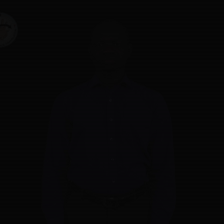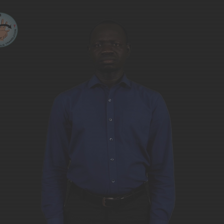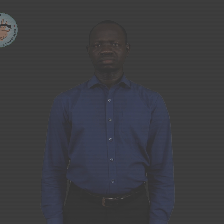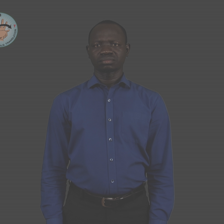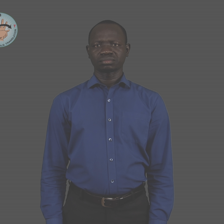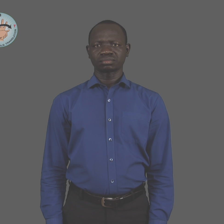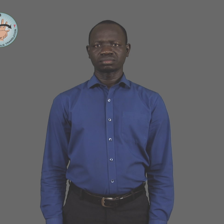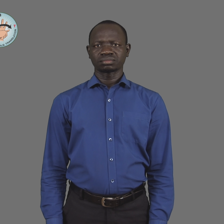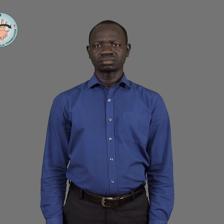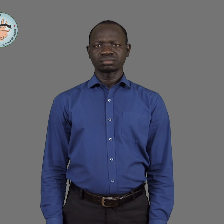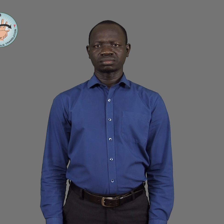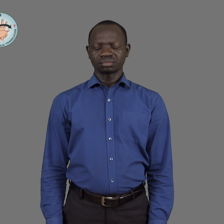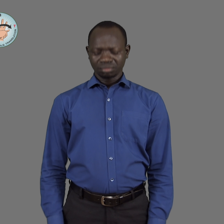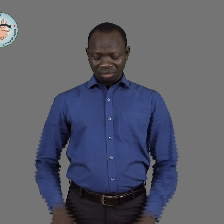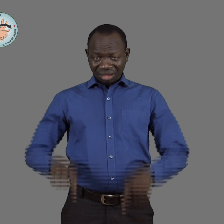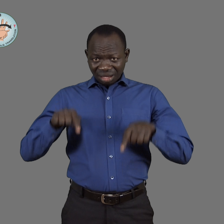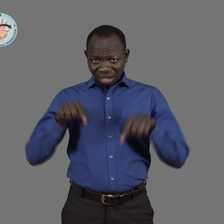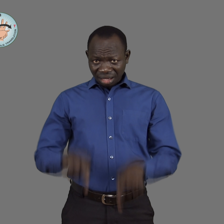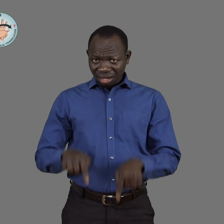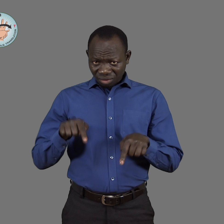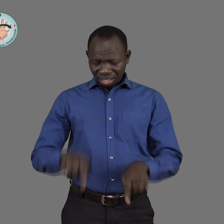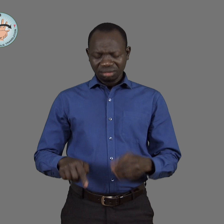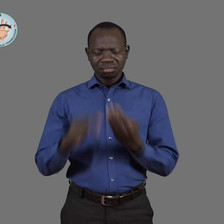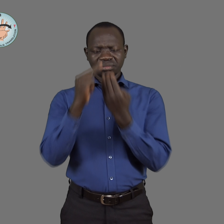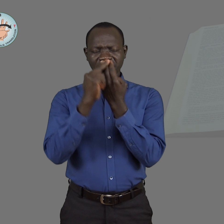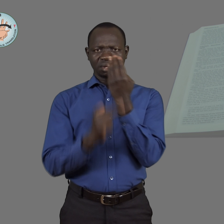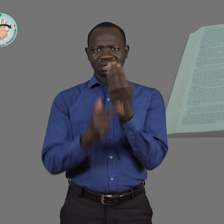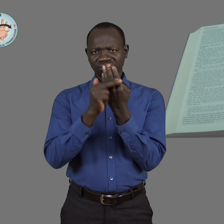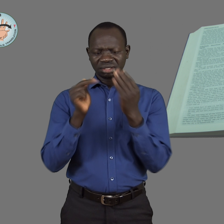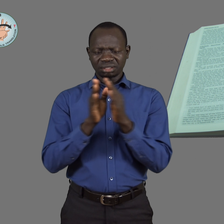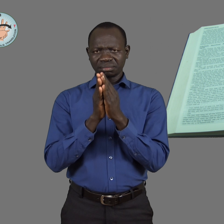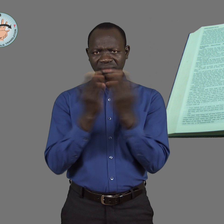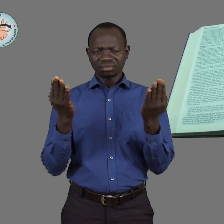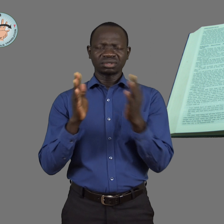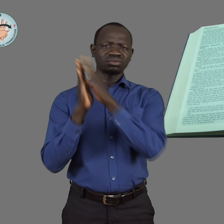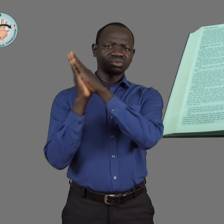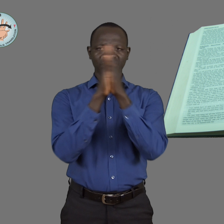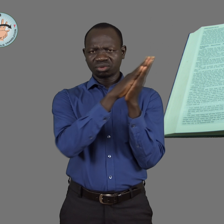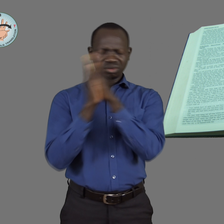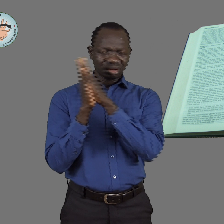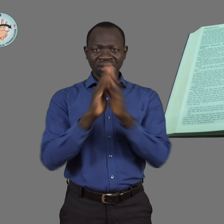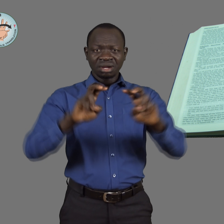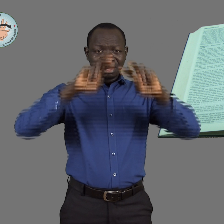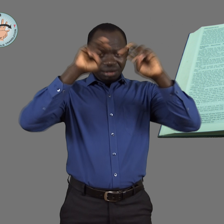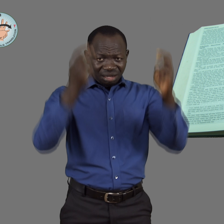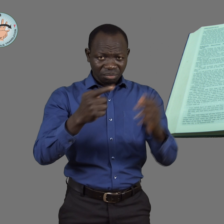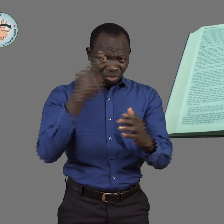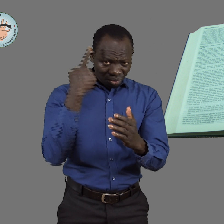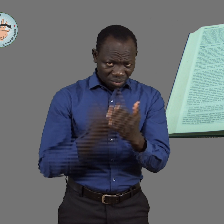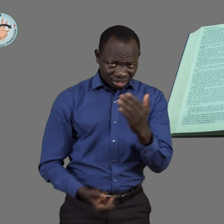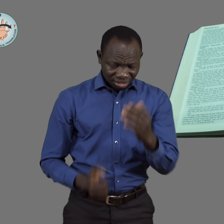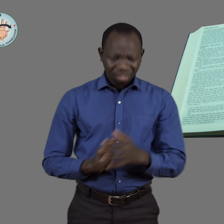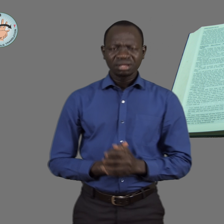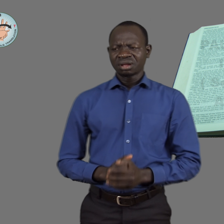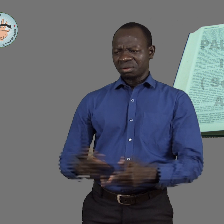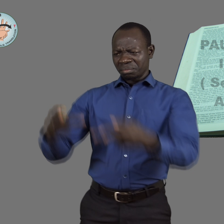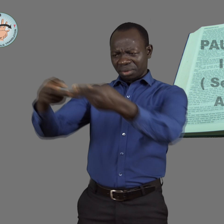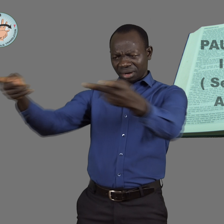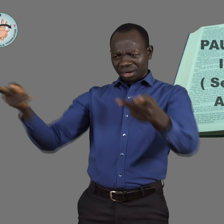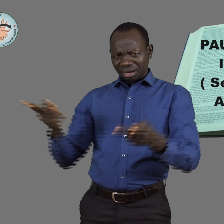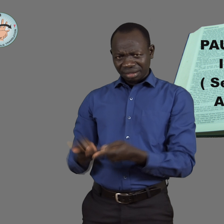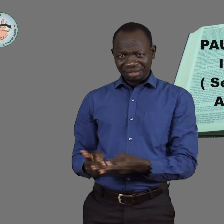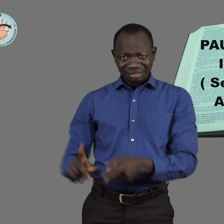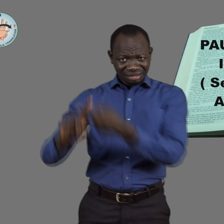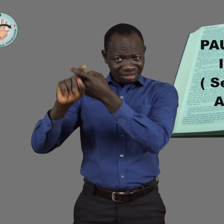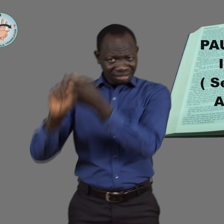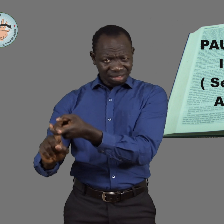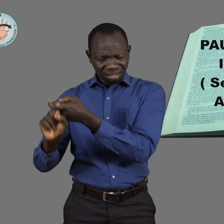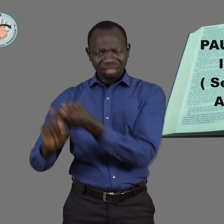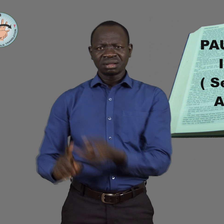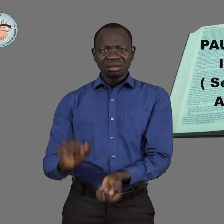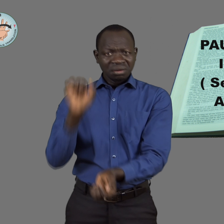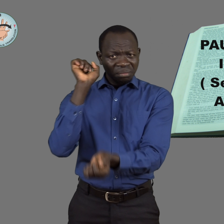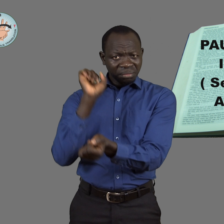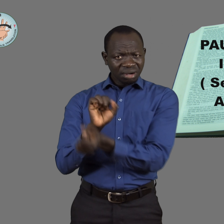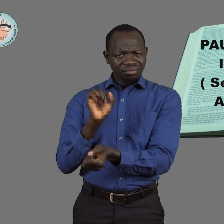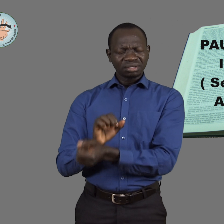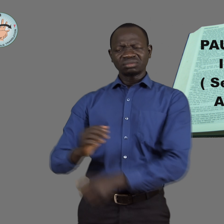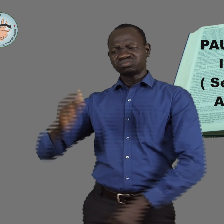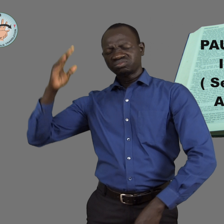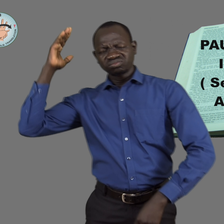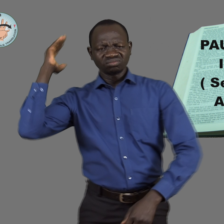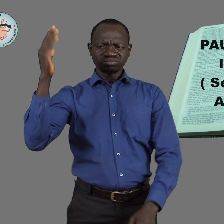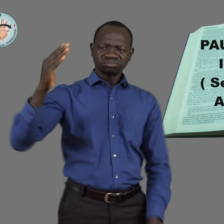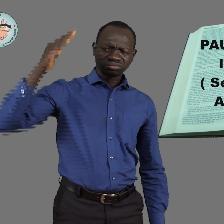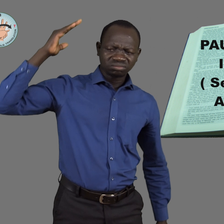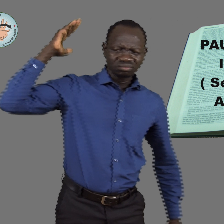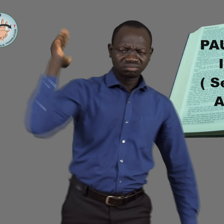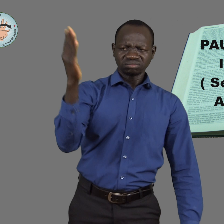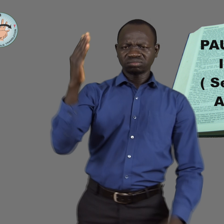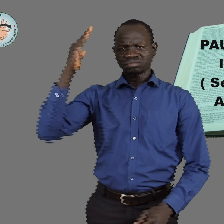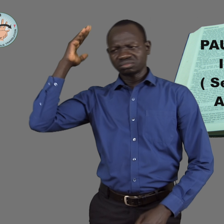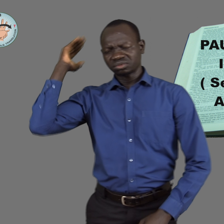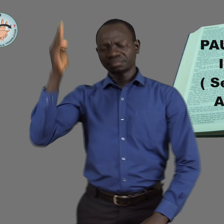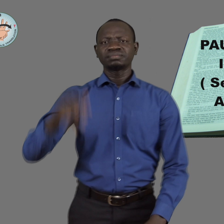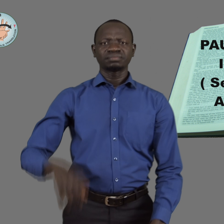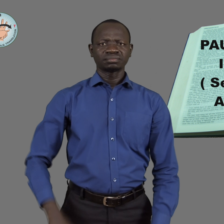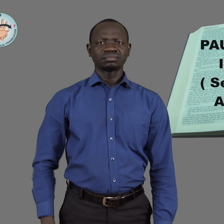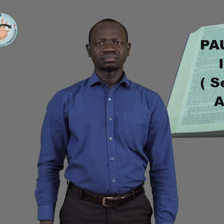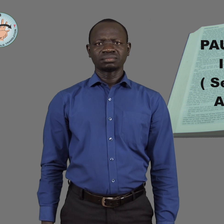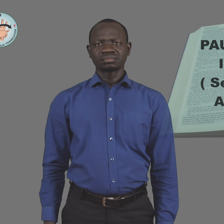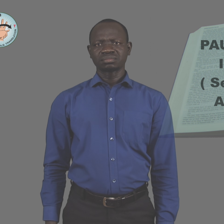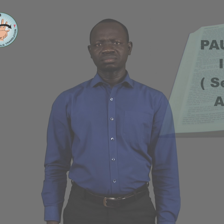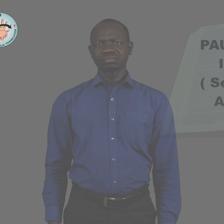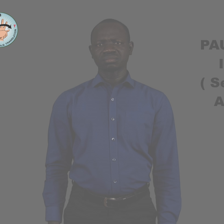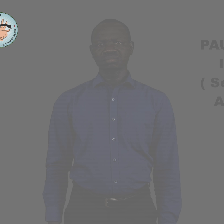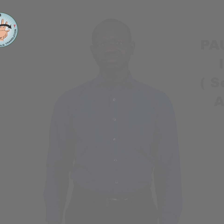Paul preaches in Corinth